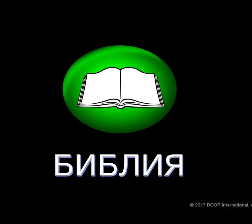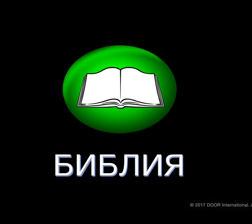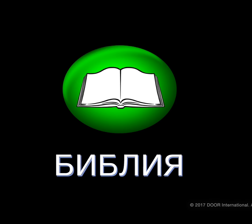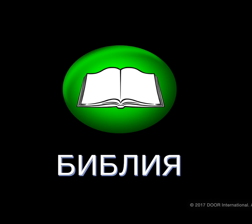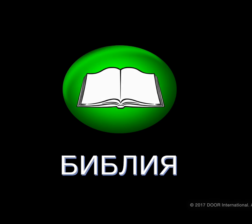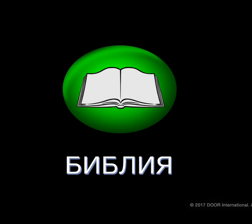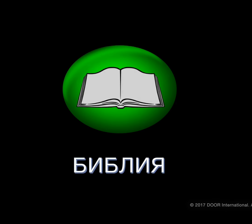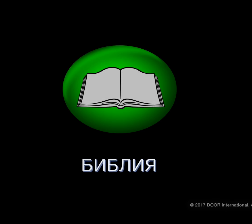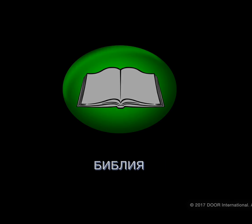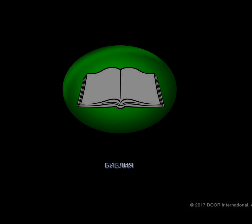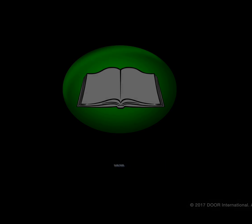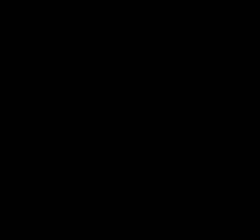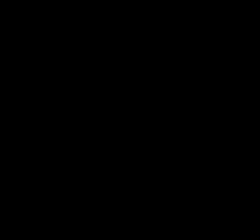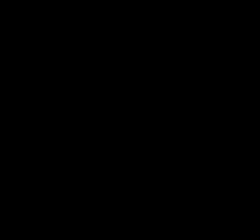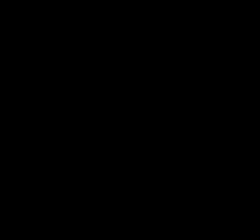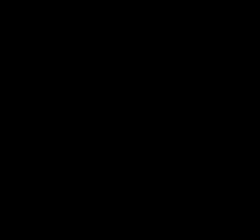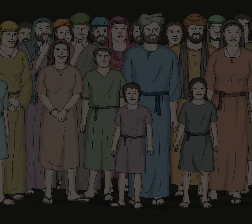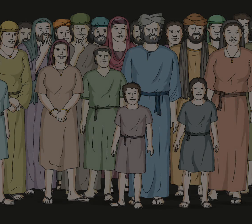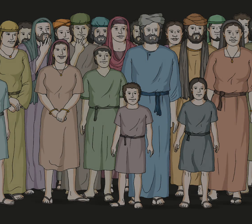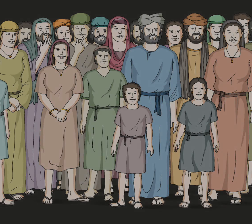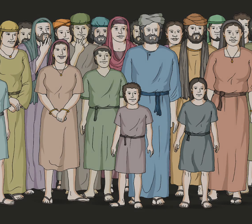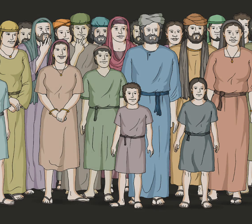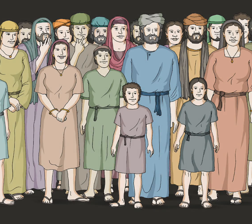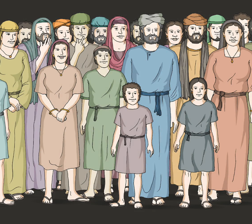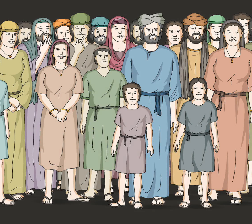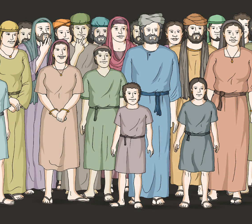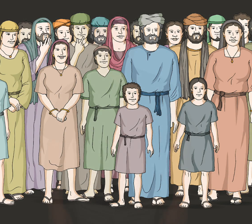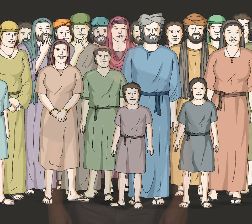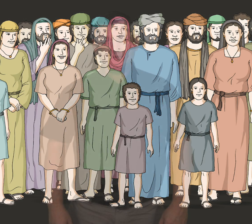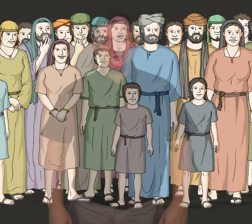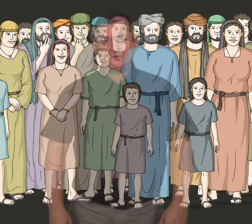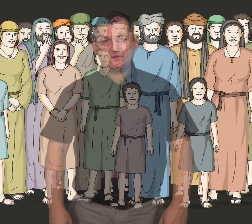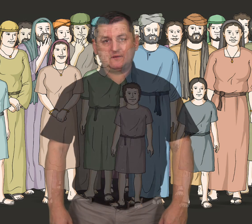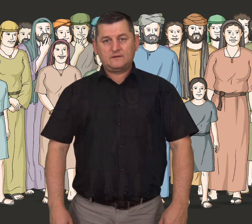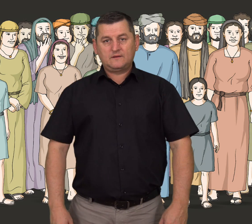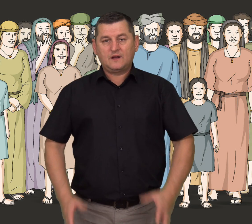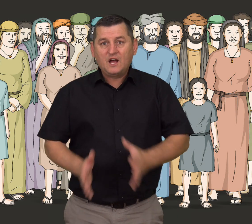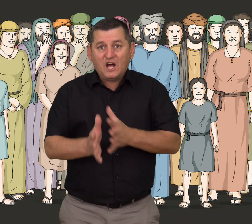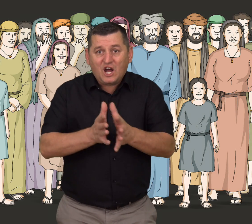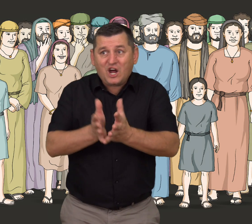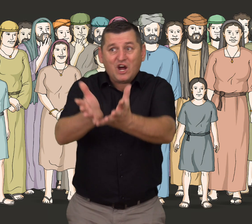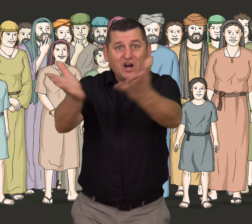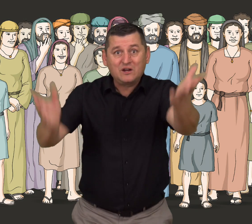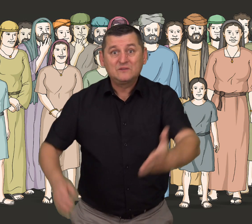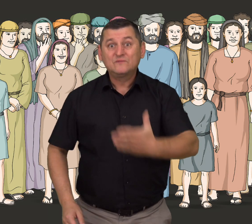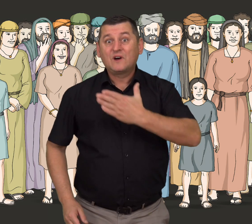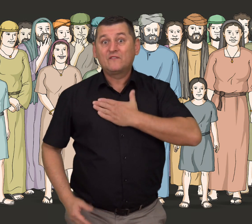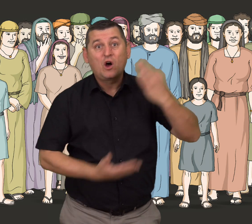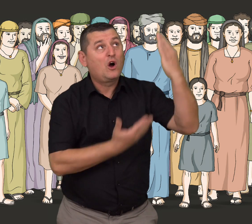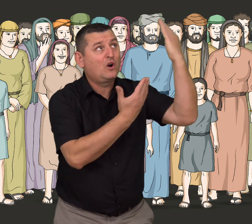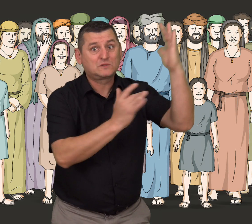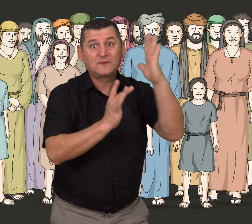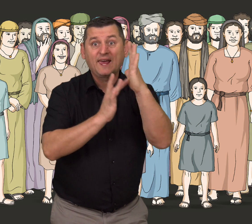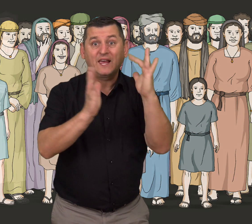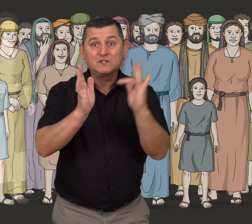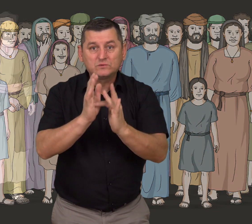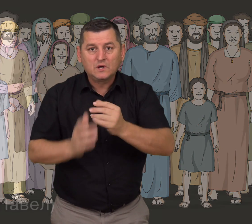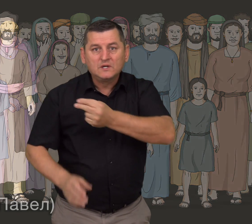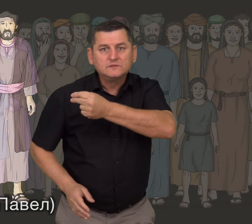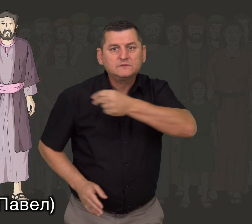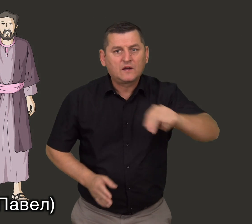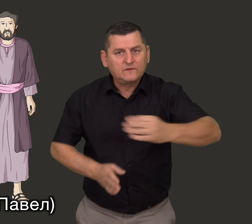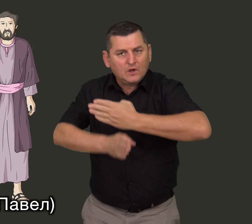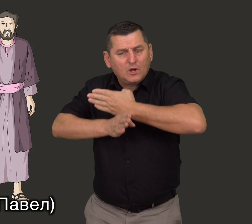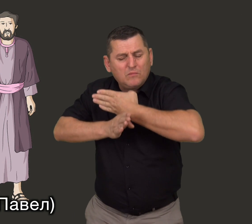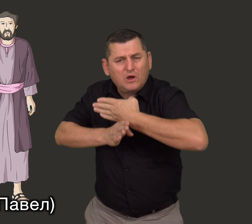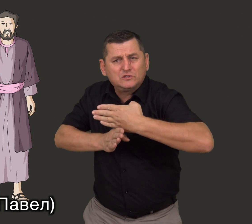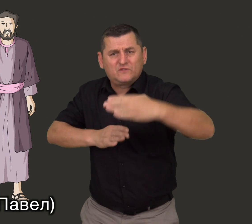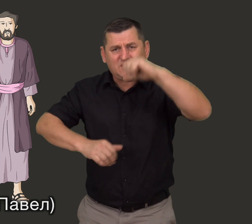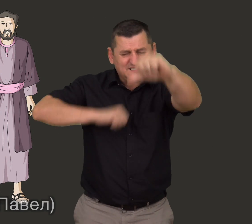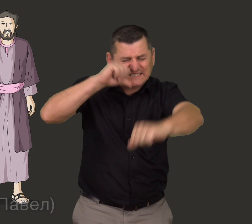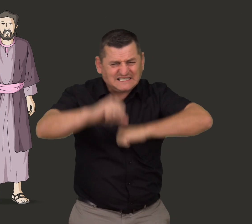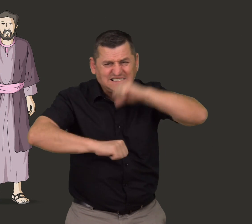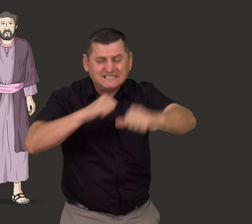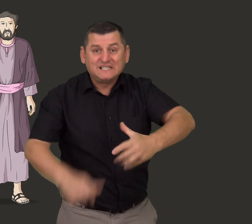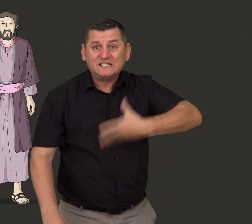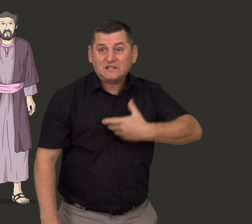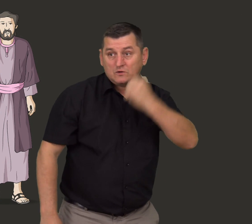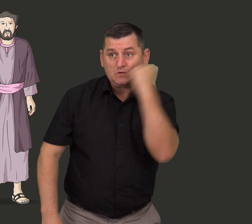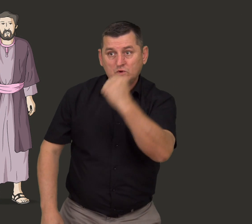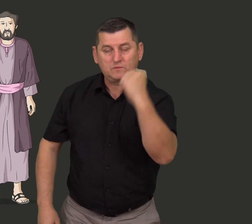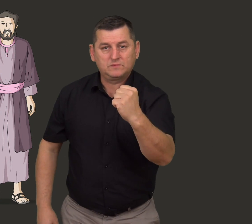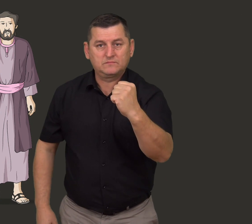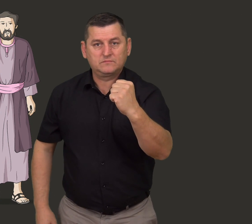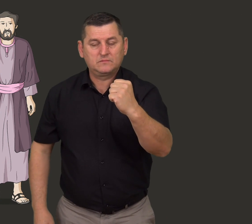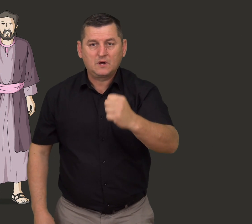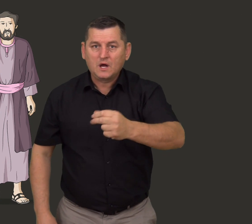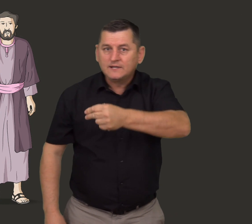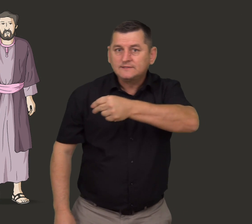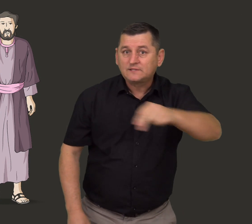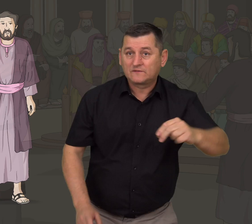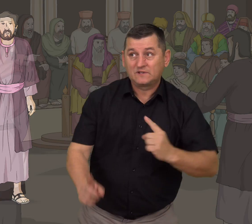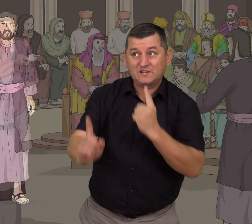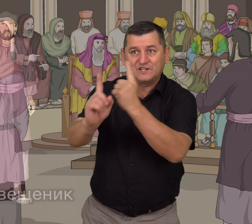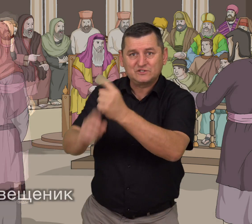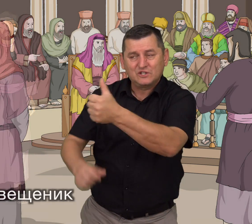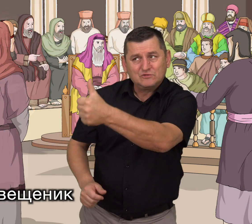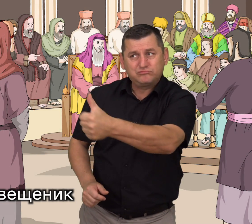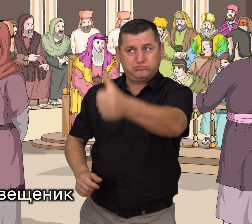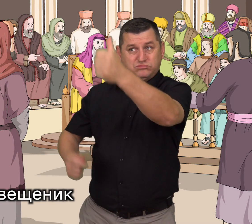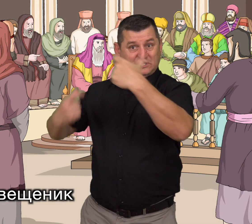Meanwhile, Saul was still breathing out murderous threats against the disciples of the Lord.